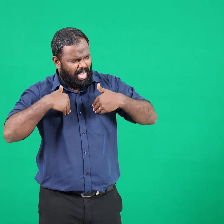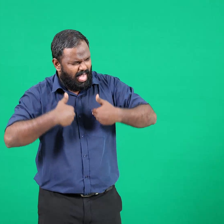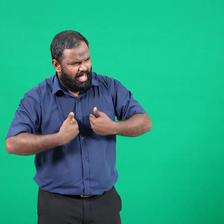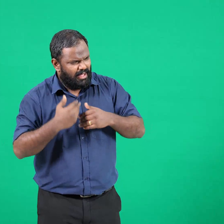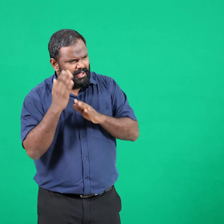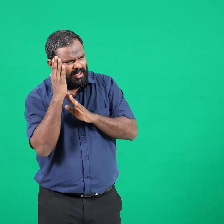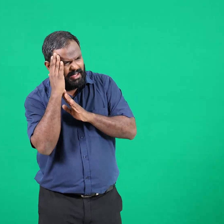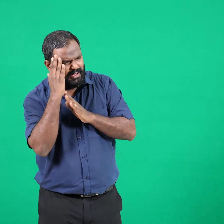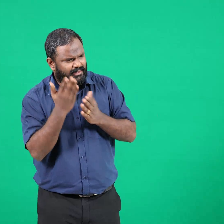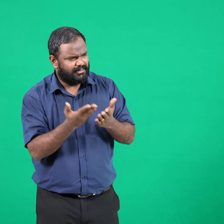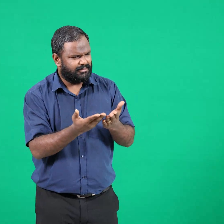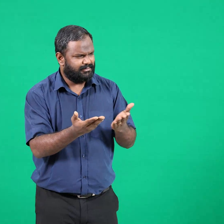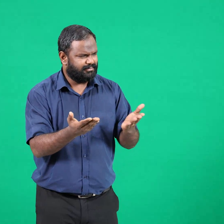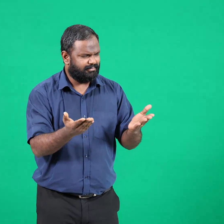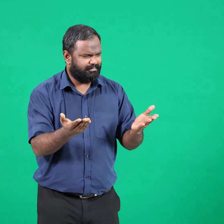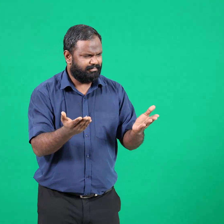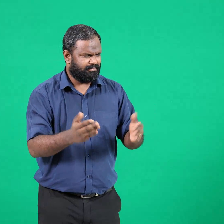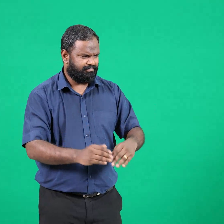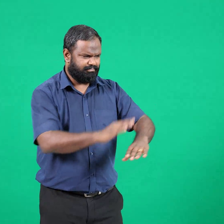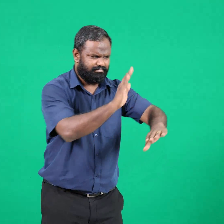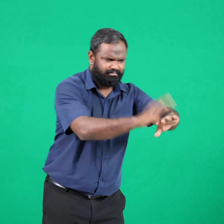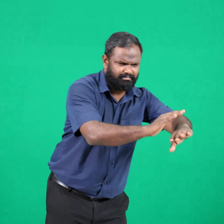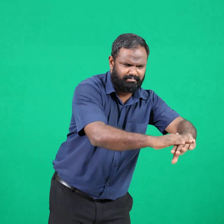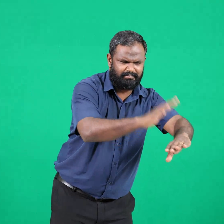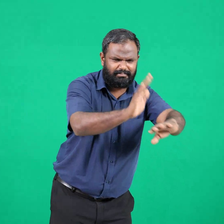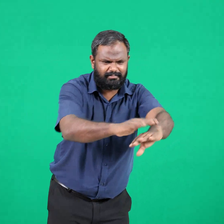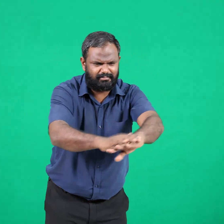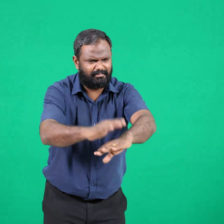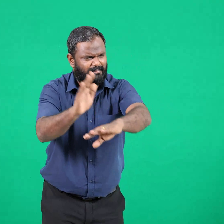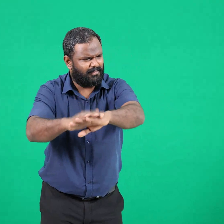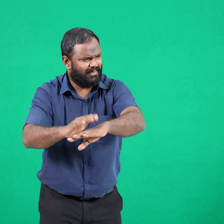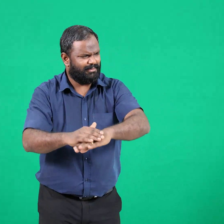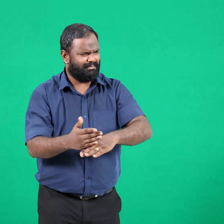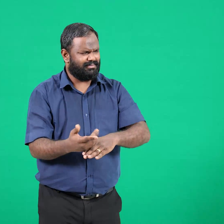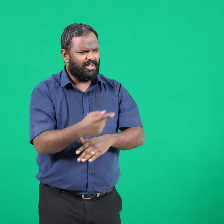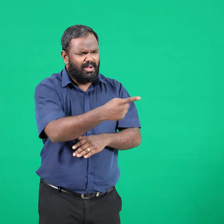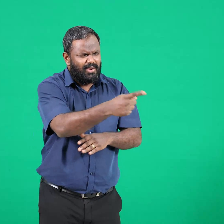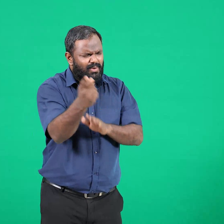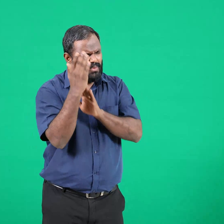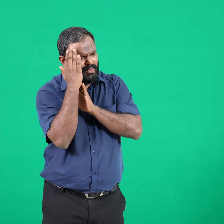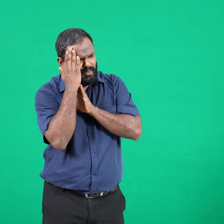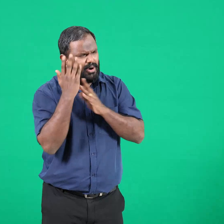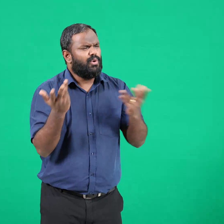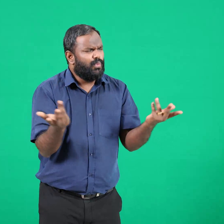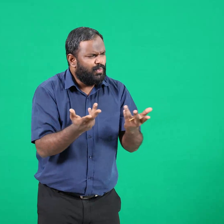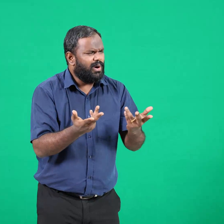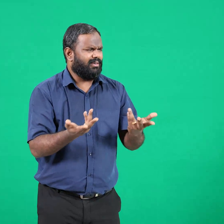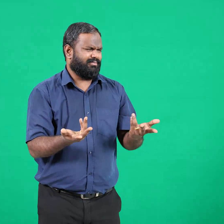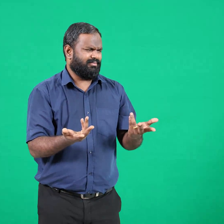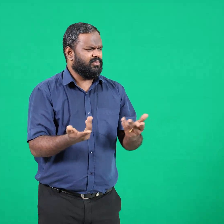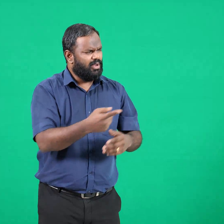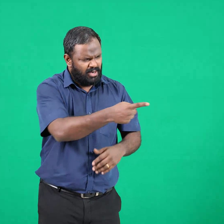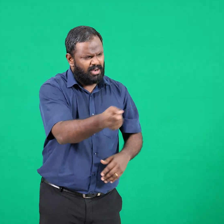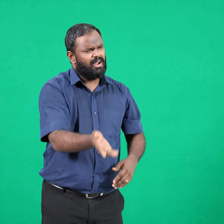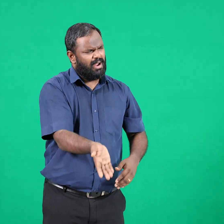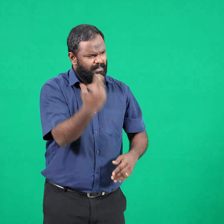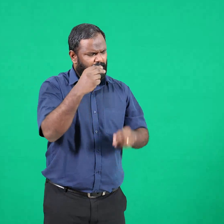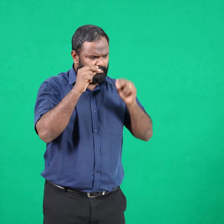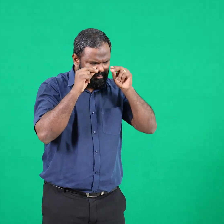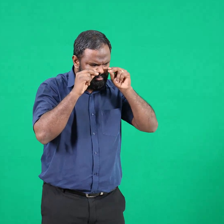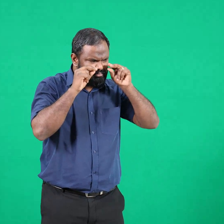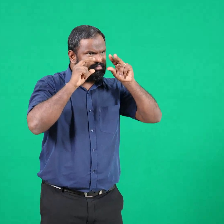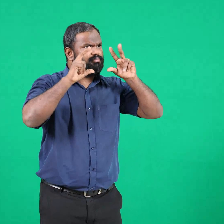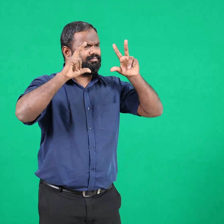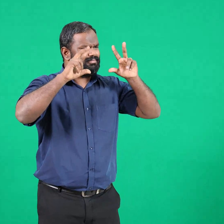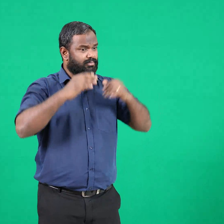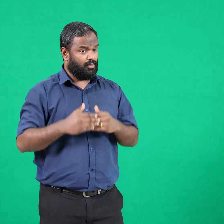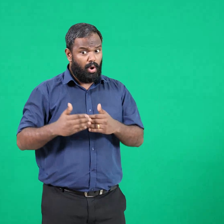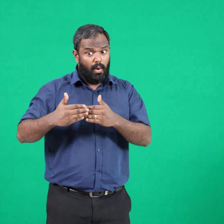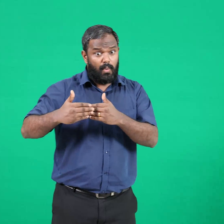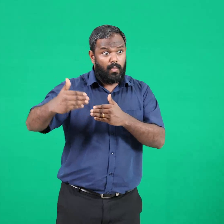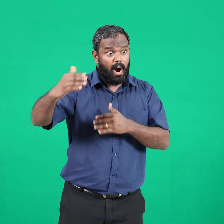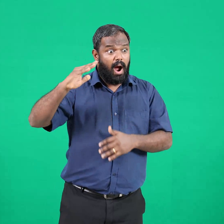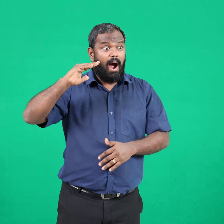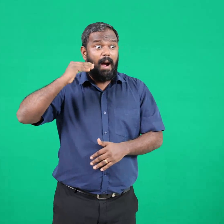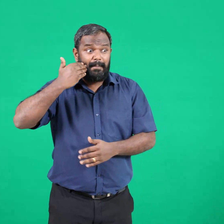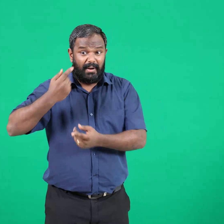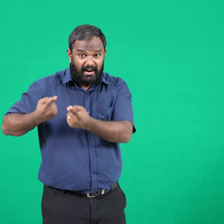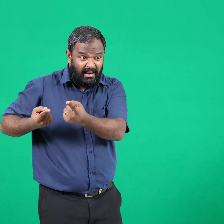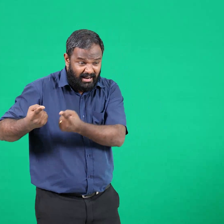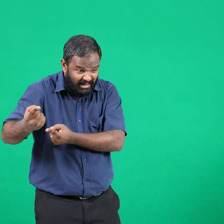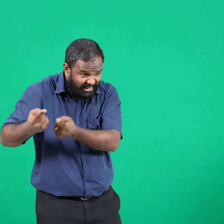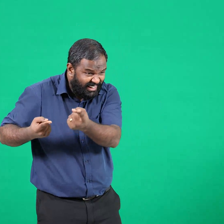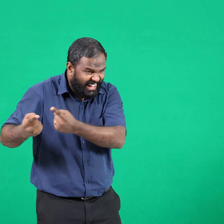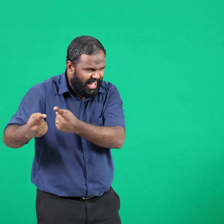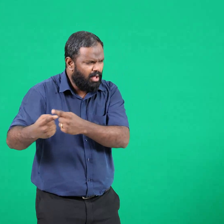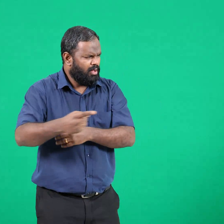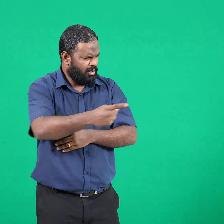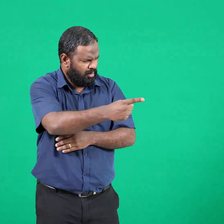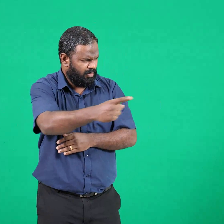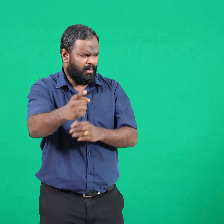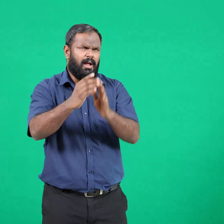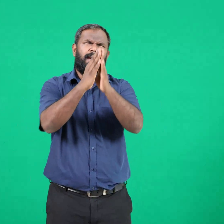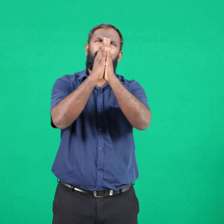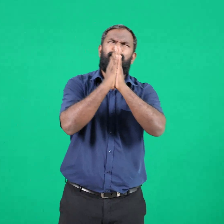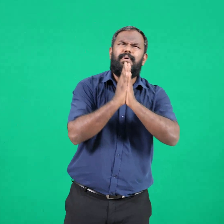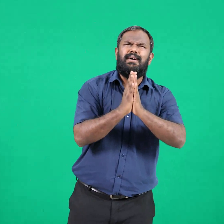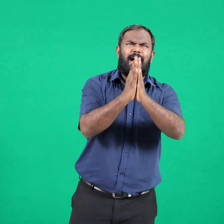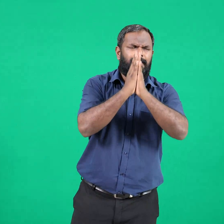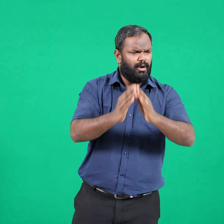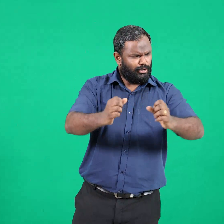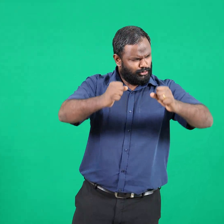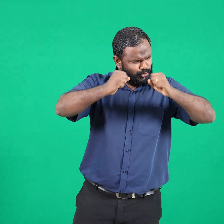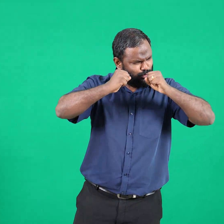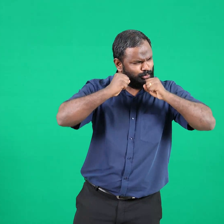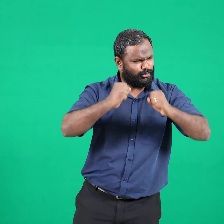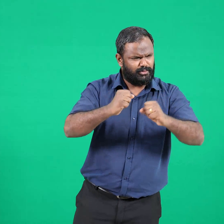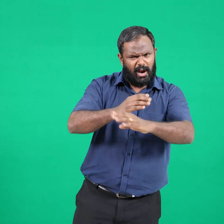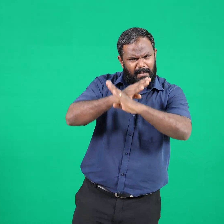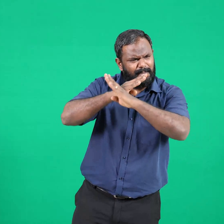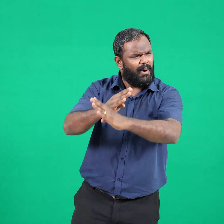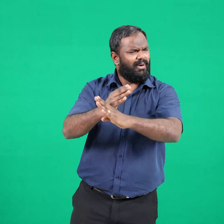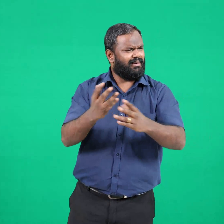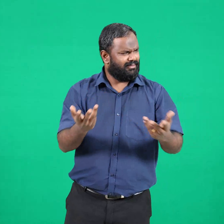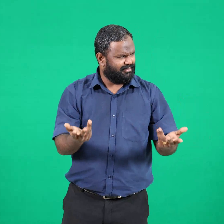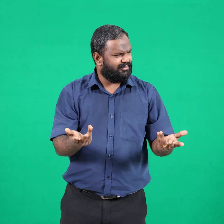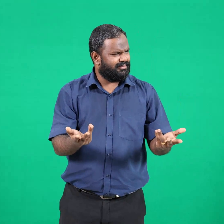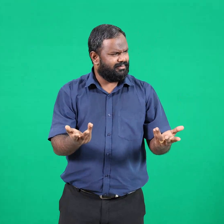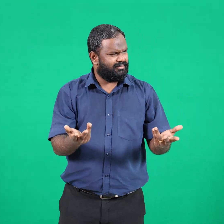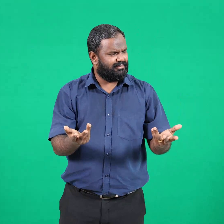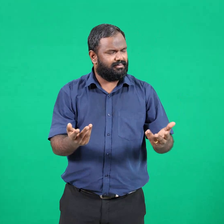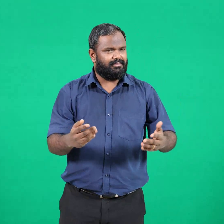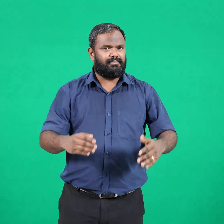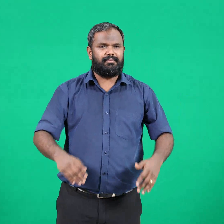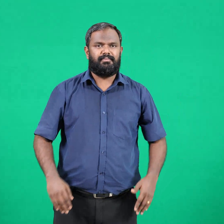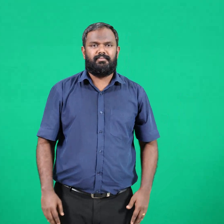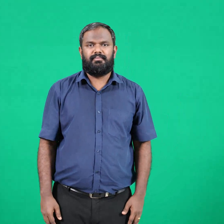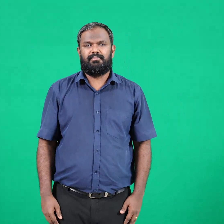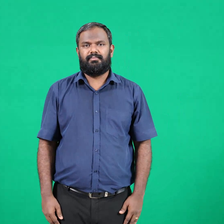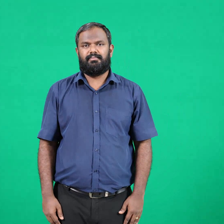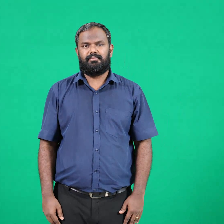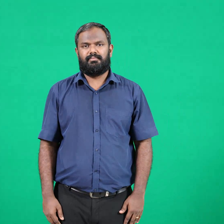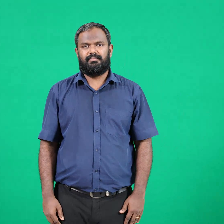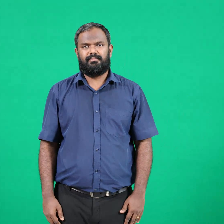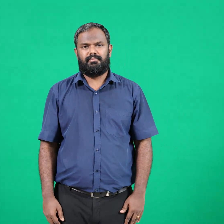"Why are you sleeping?" He asked. " Get up and pray so that you will not enter into temptation."